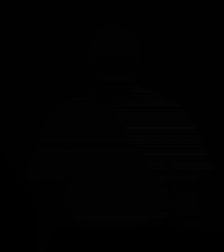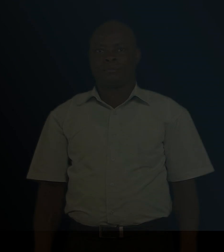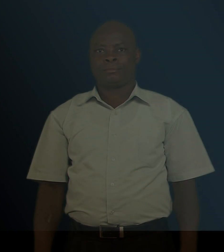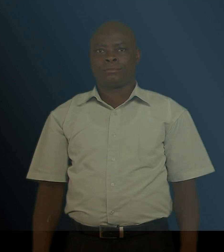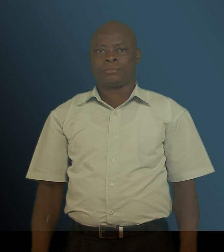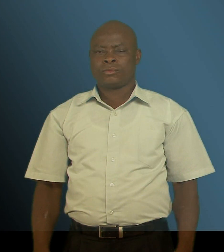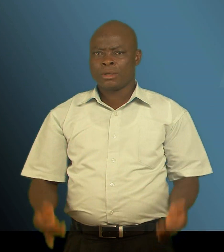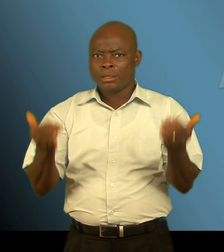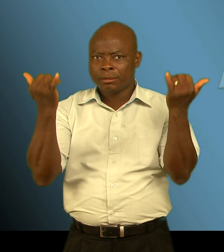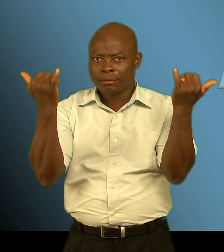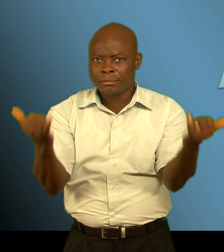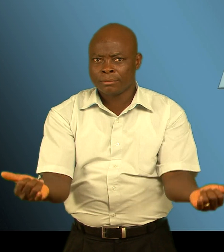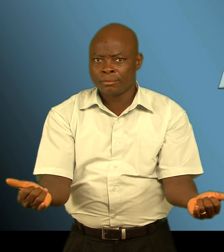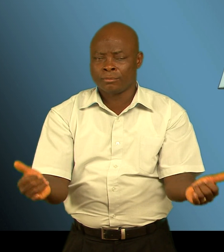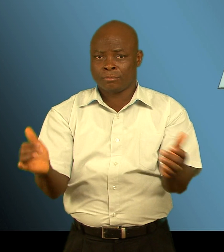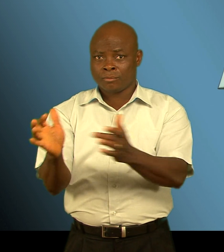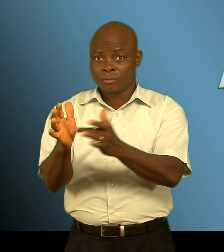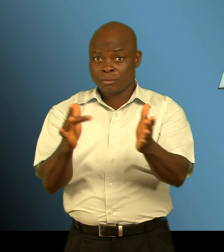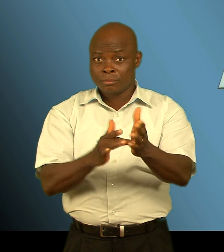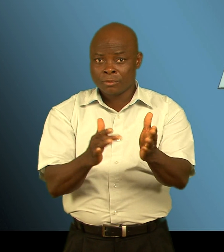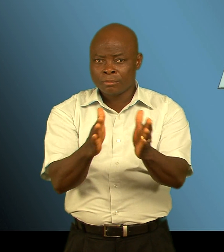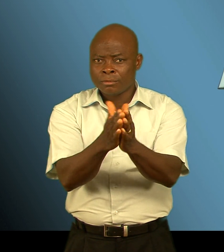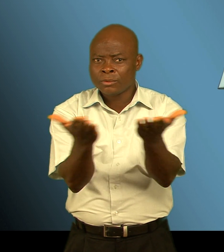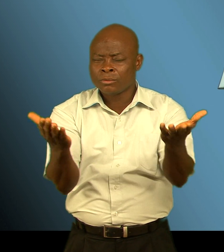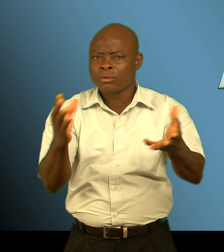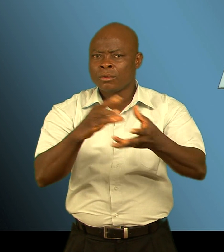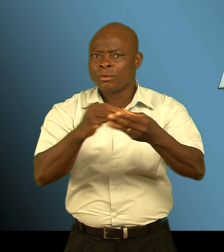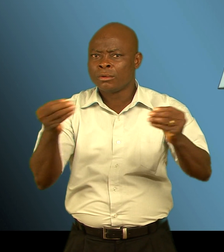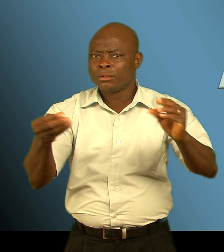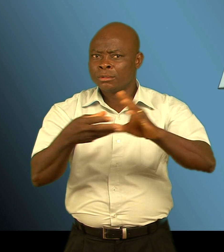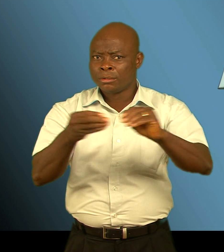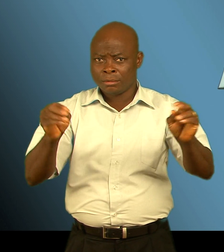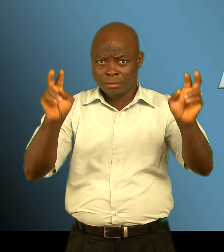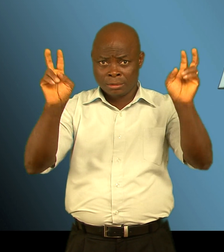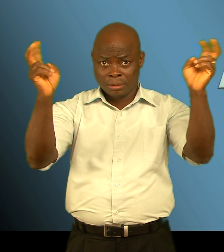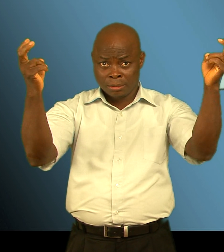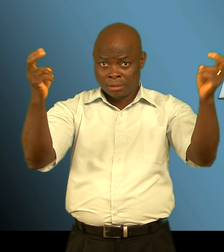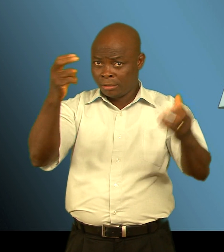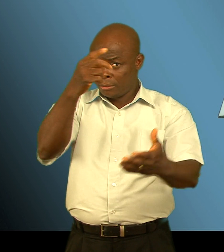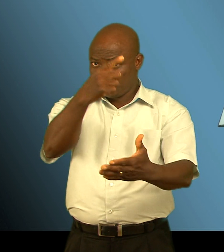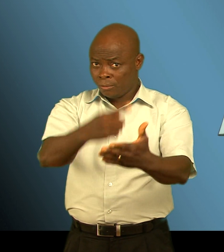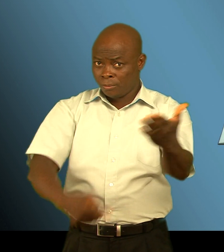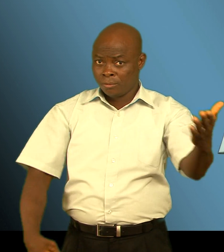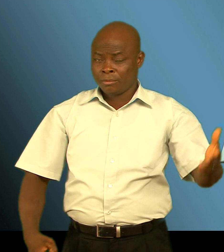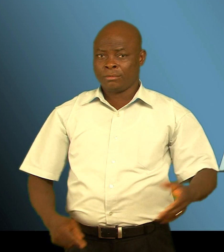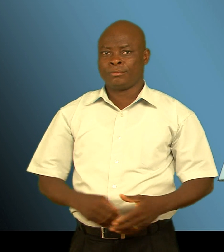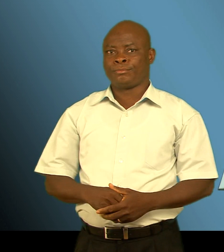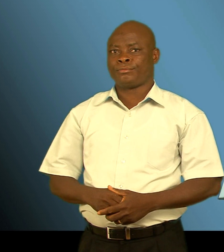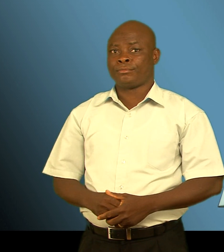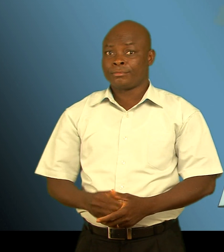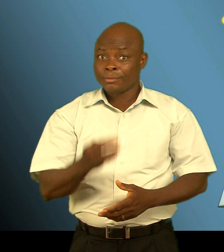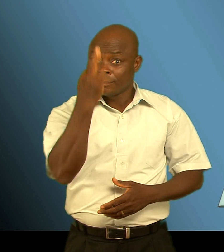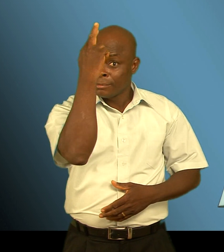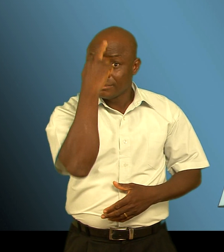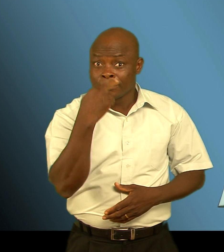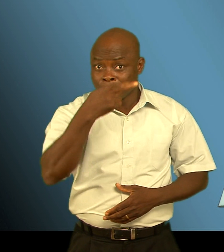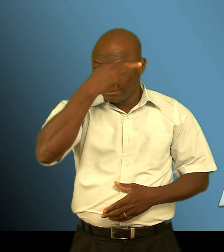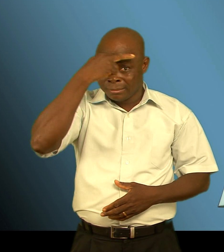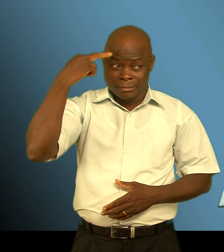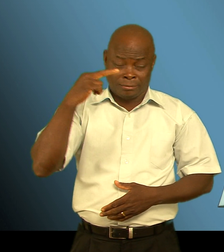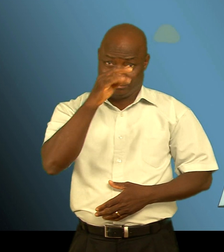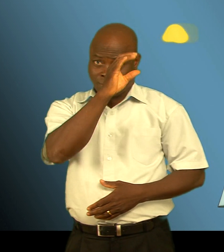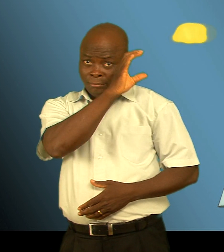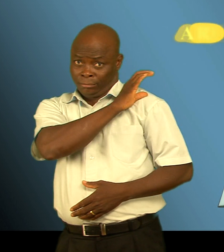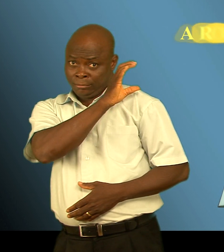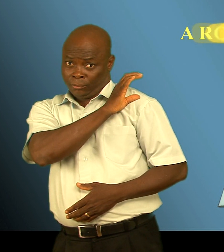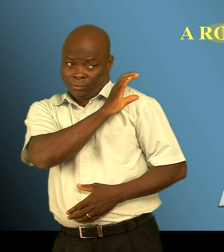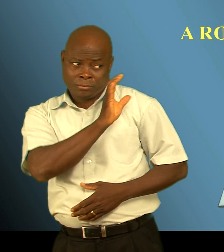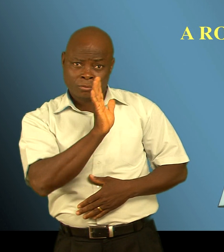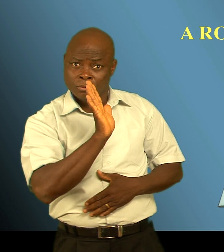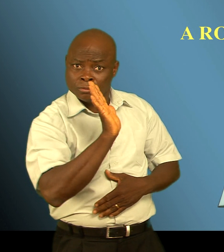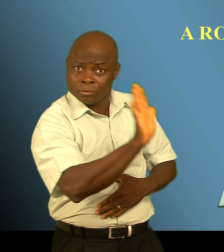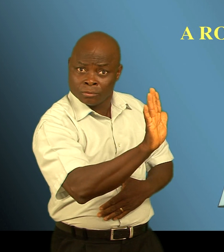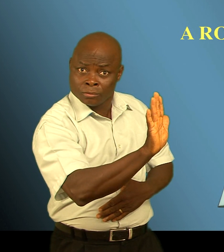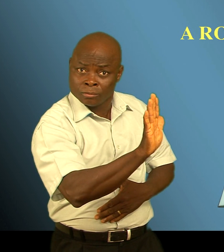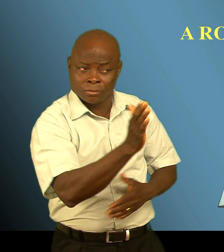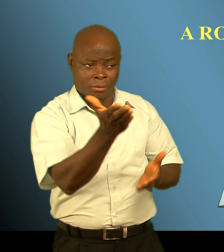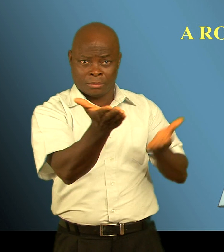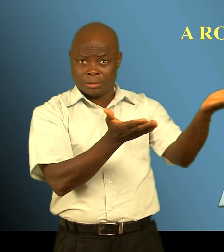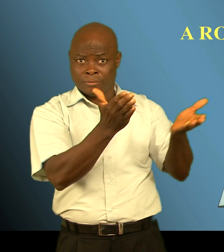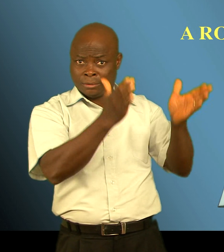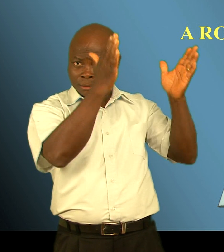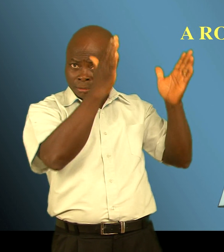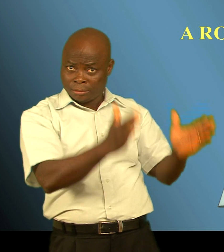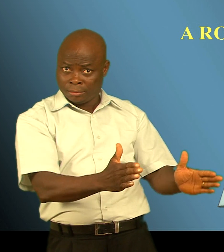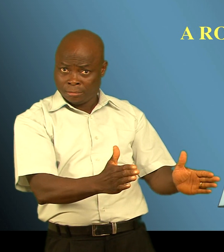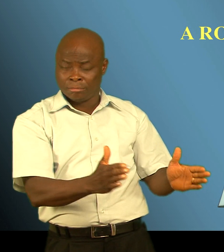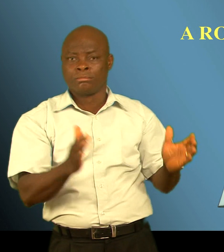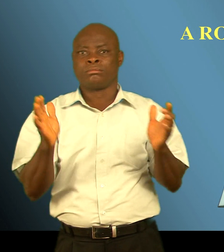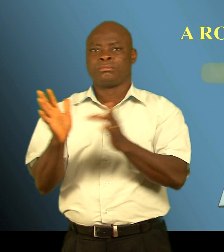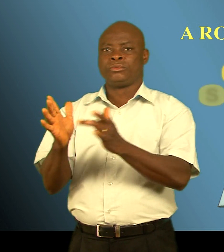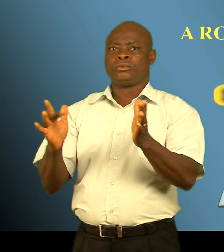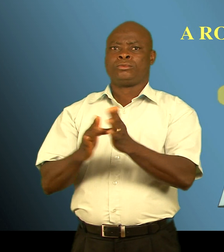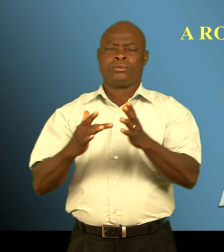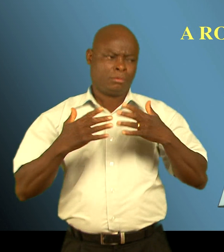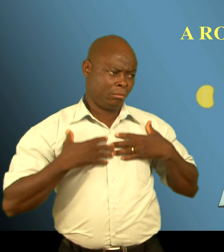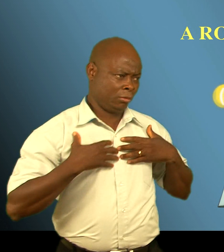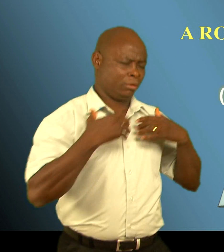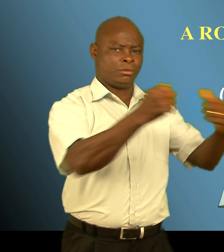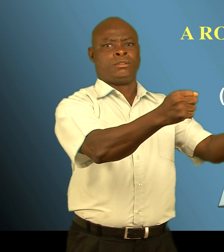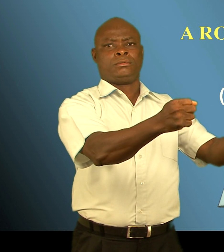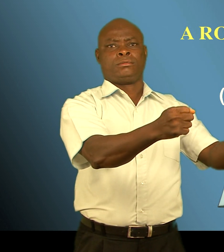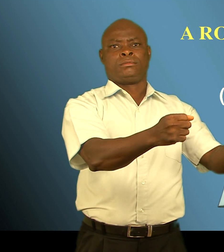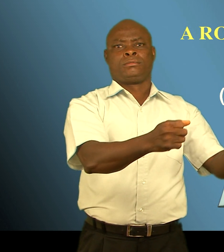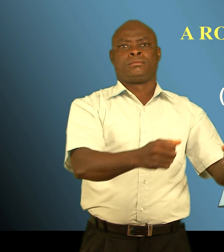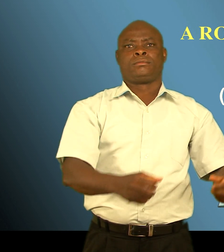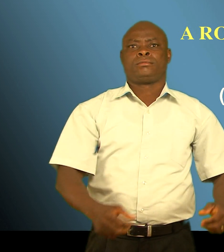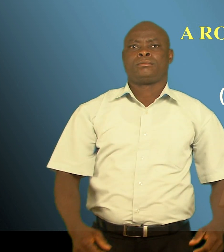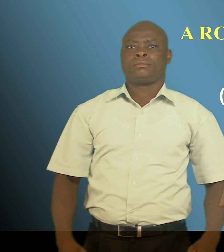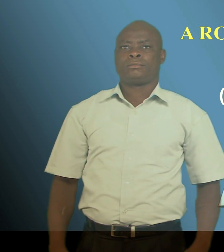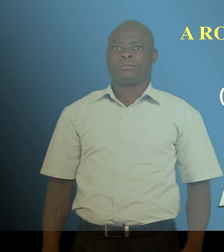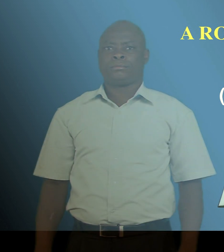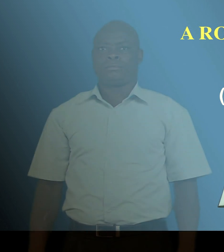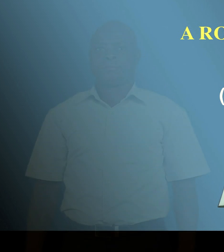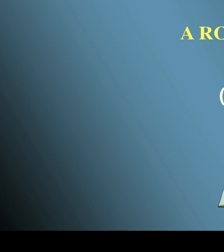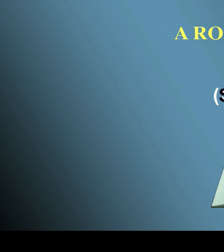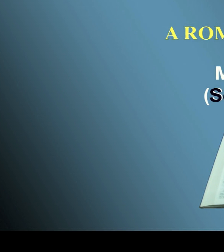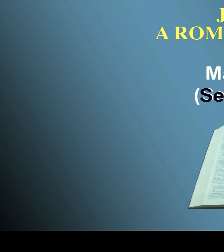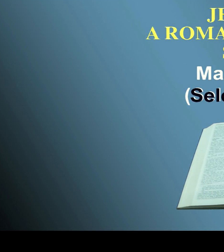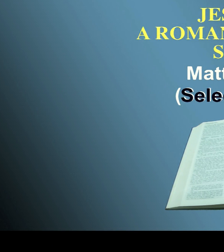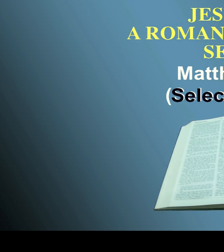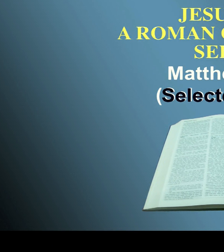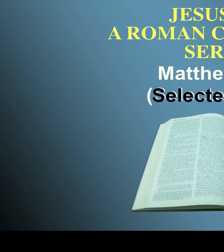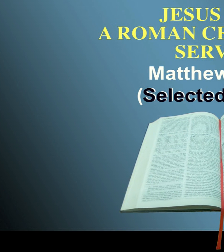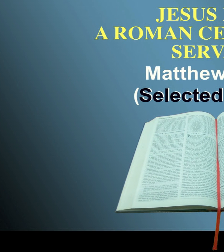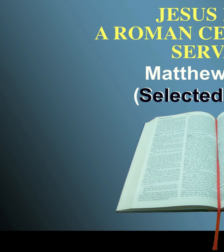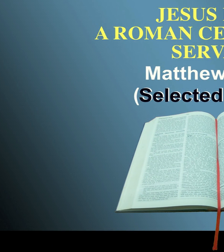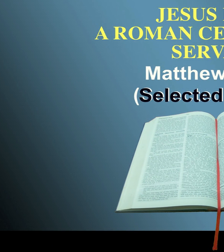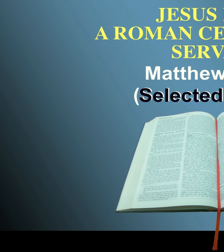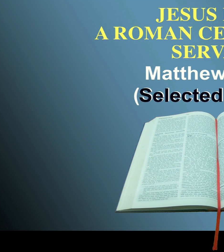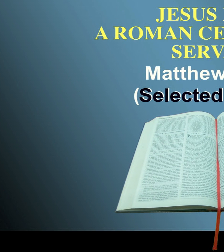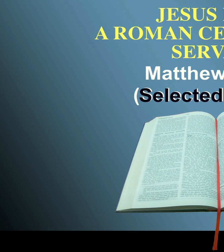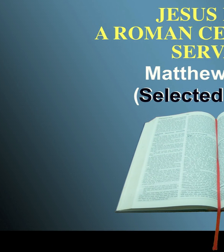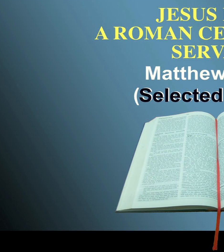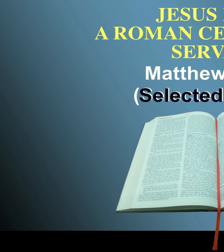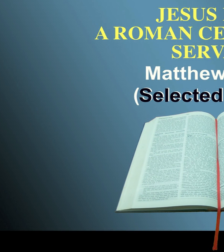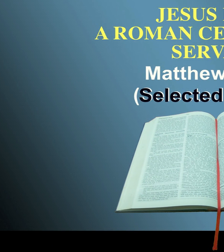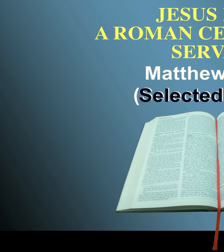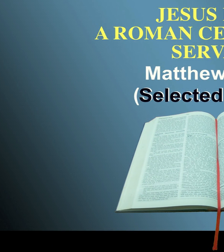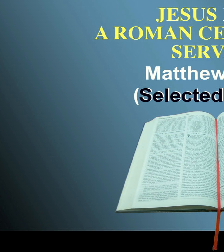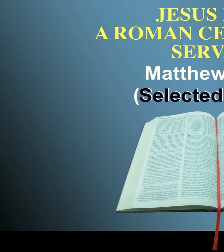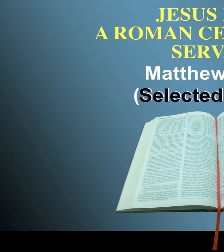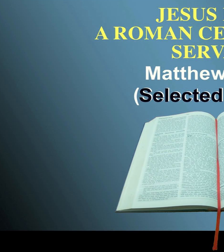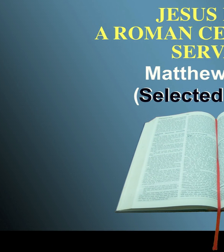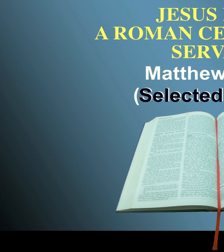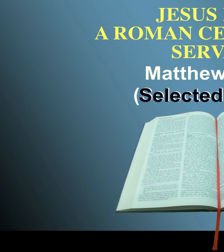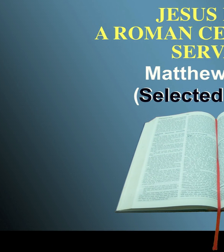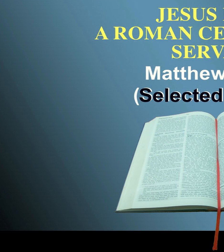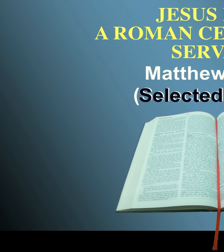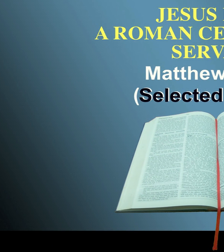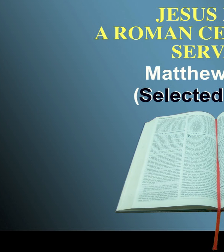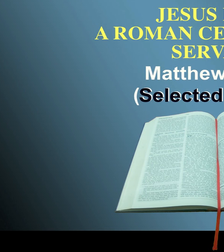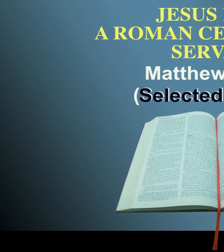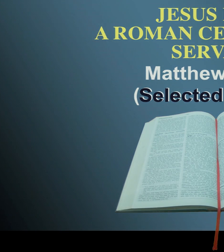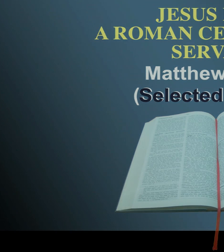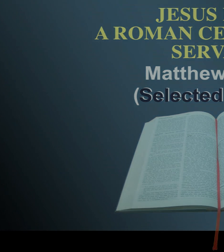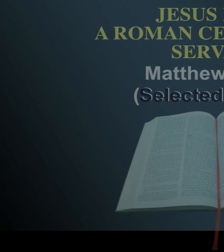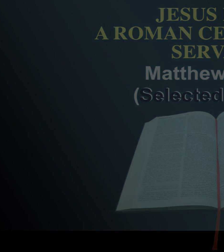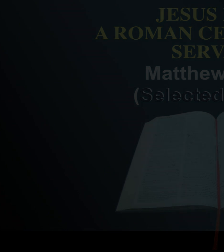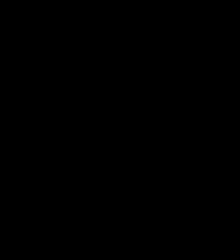Jesus heals a Roman centurion's servant